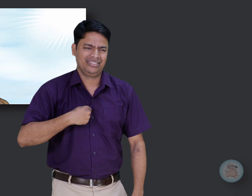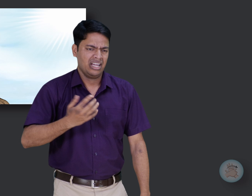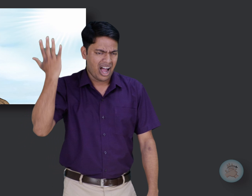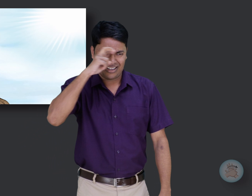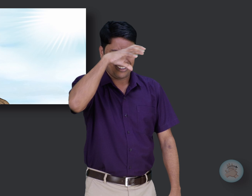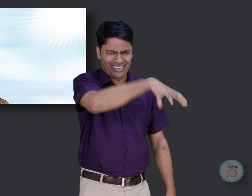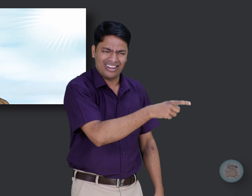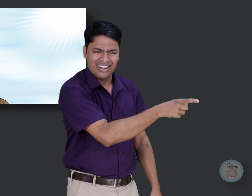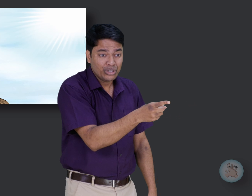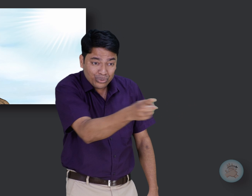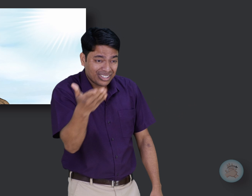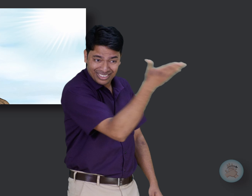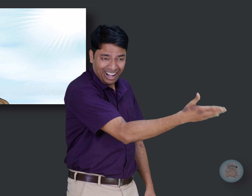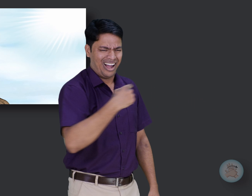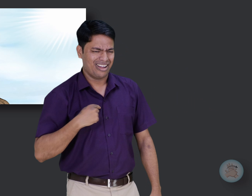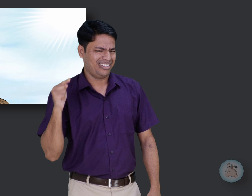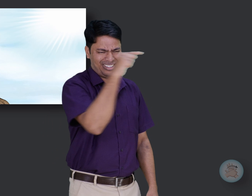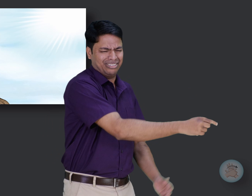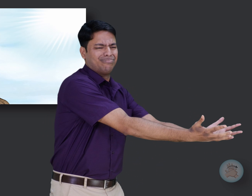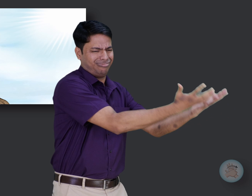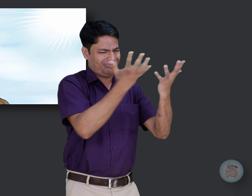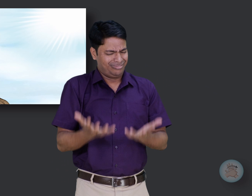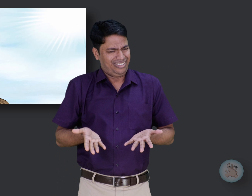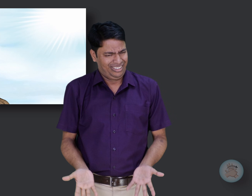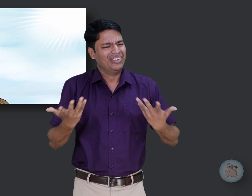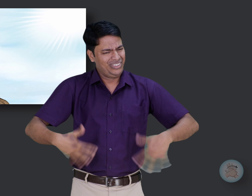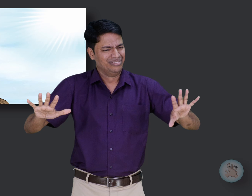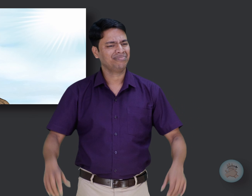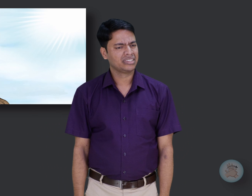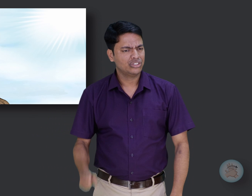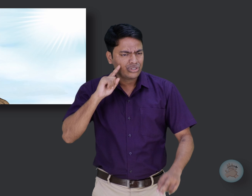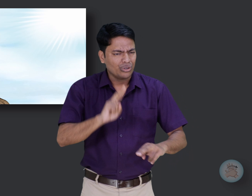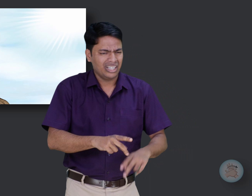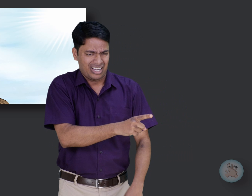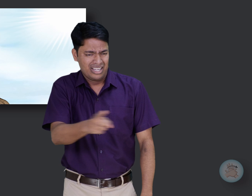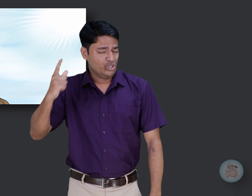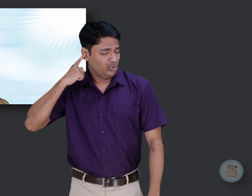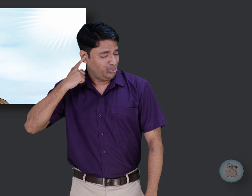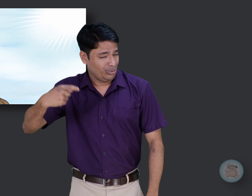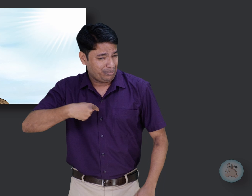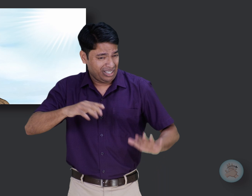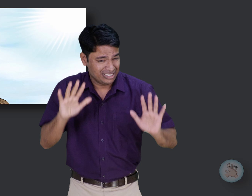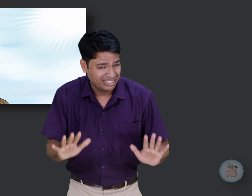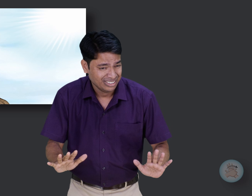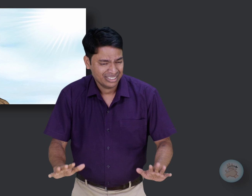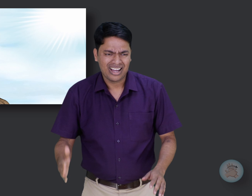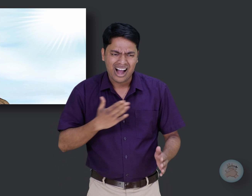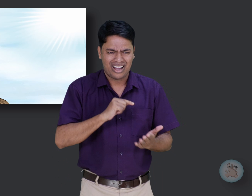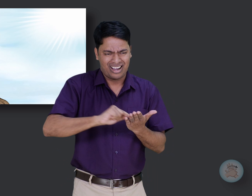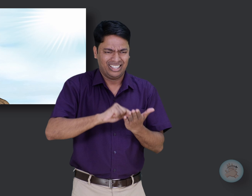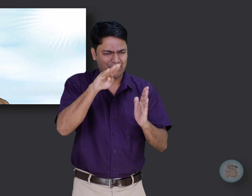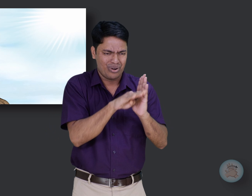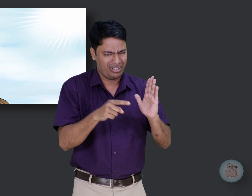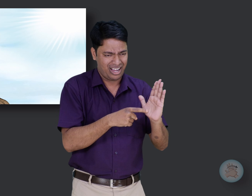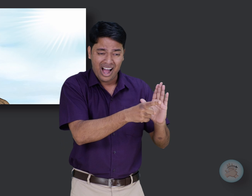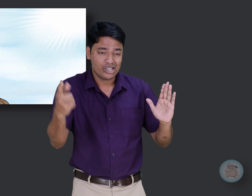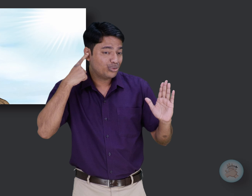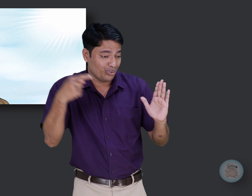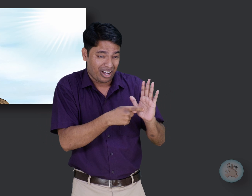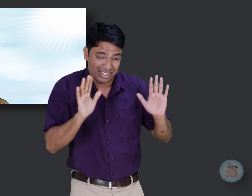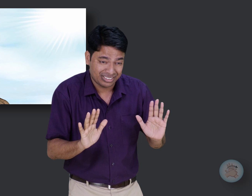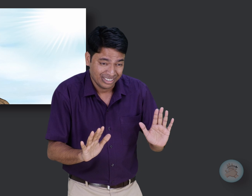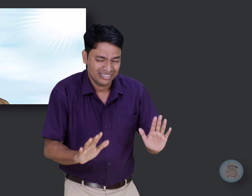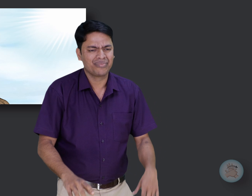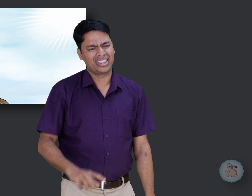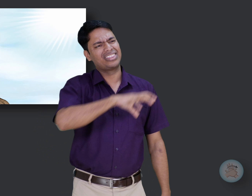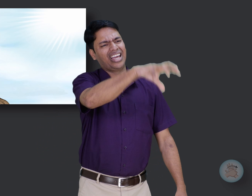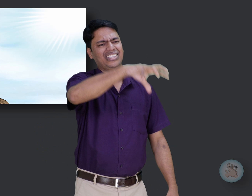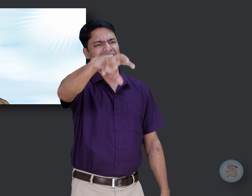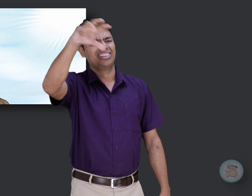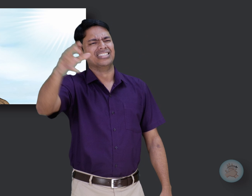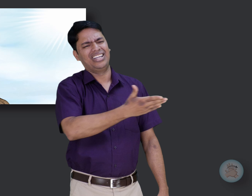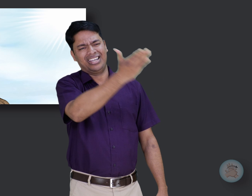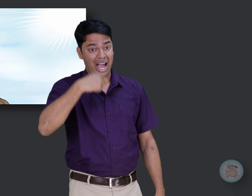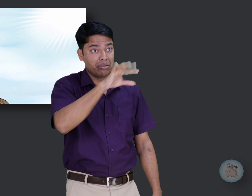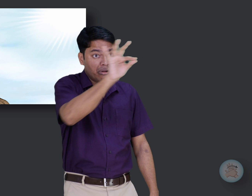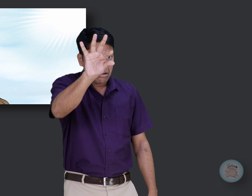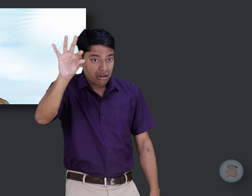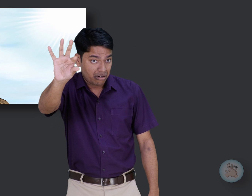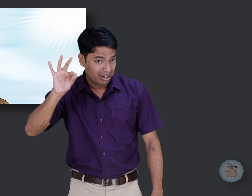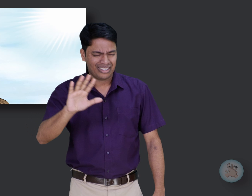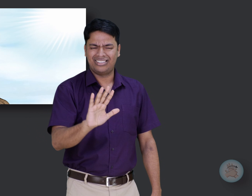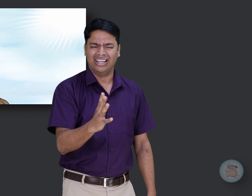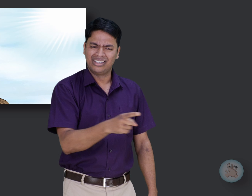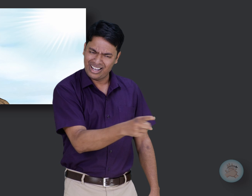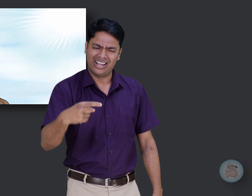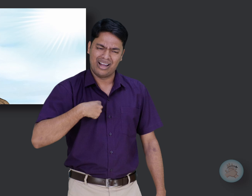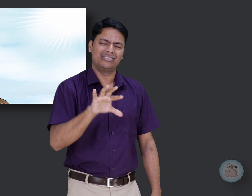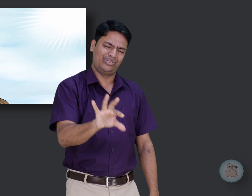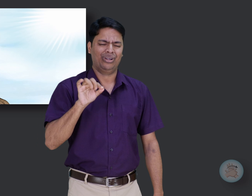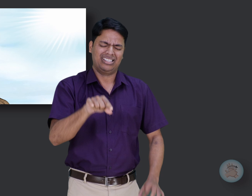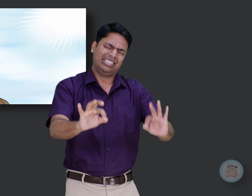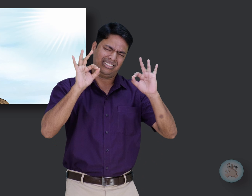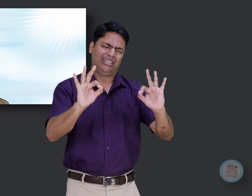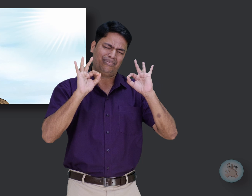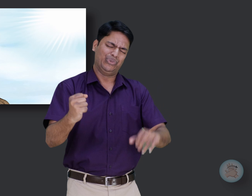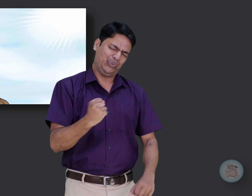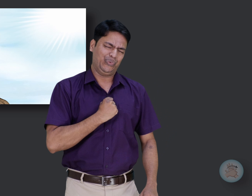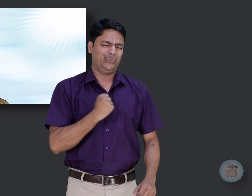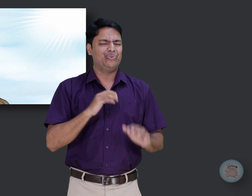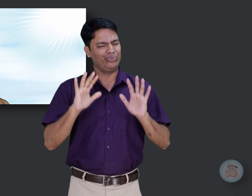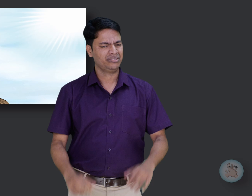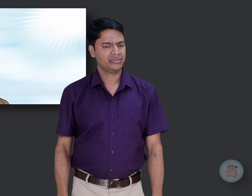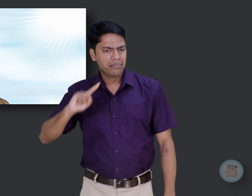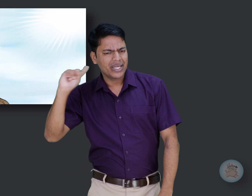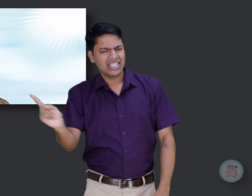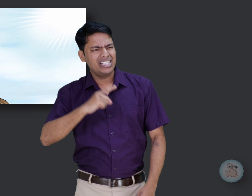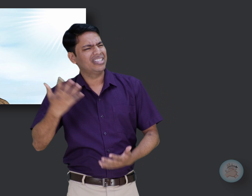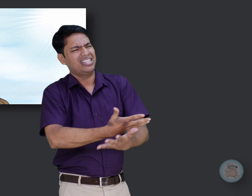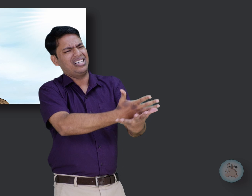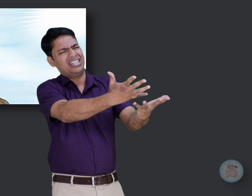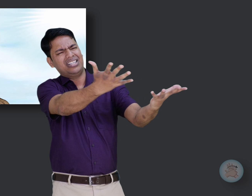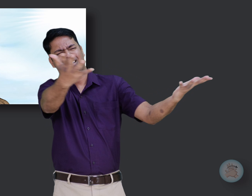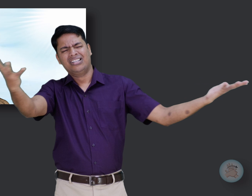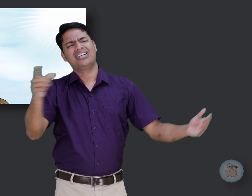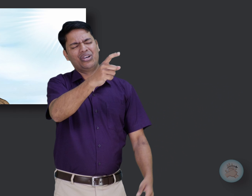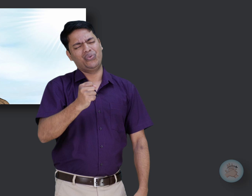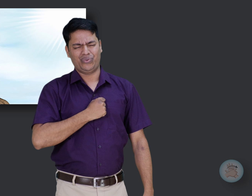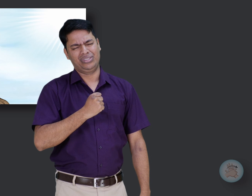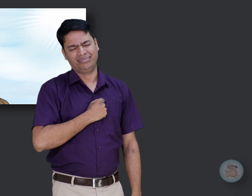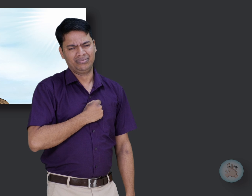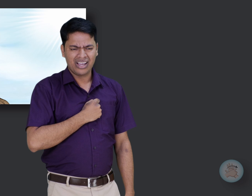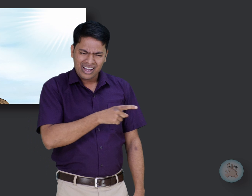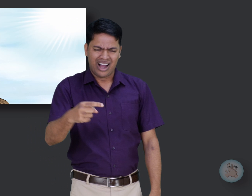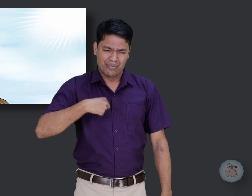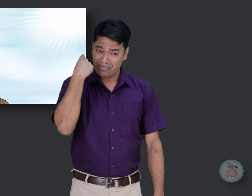Now if you will indeed obey My voice and keep My covenant, you will be My treasured possession out of all the nations—for the whole earth is Mine.